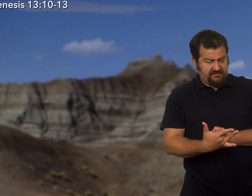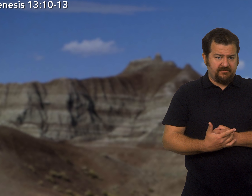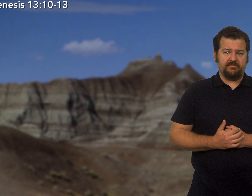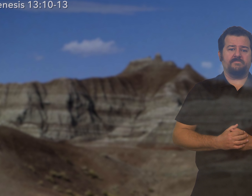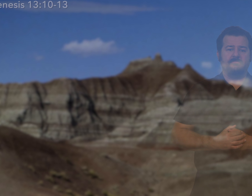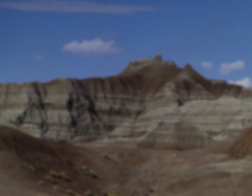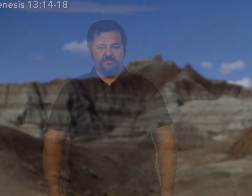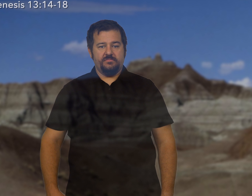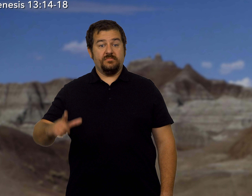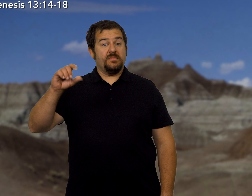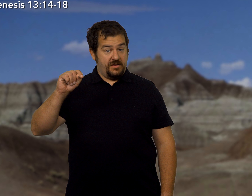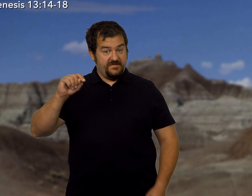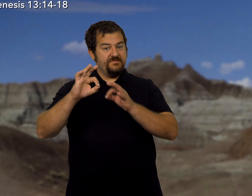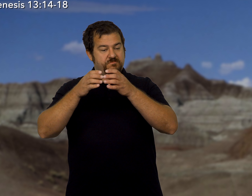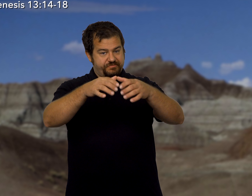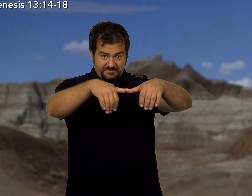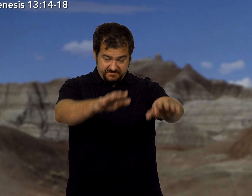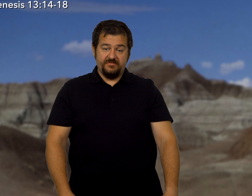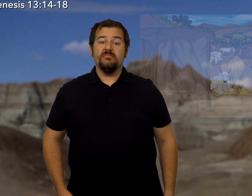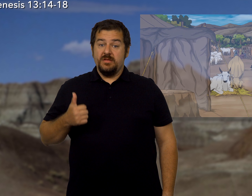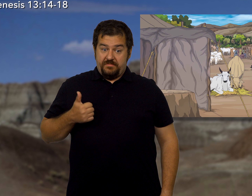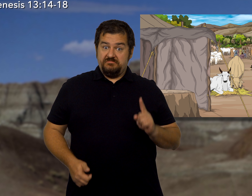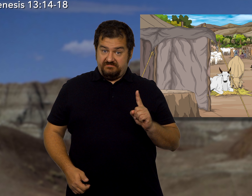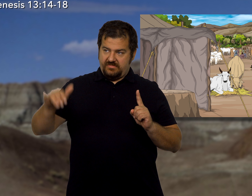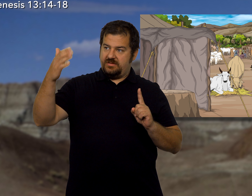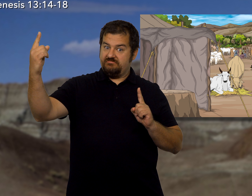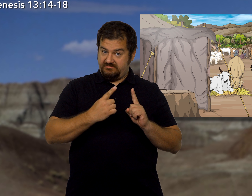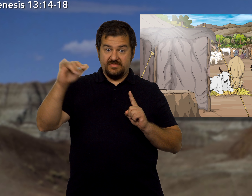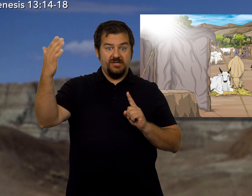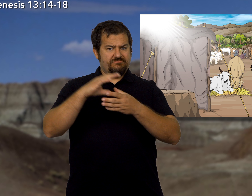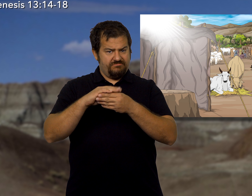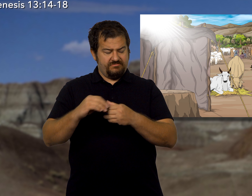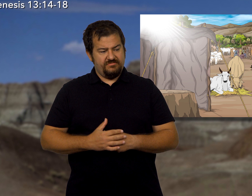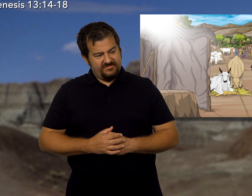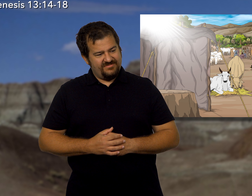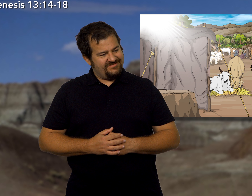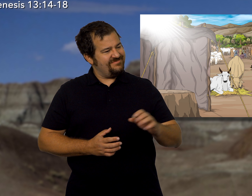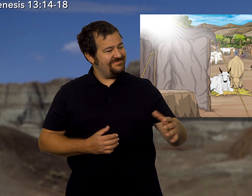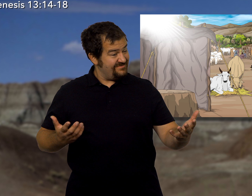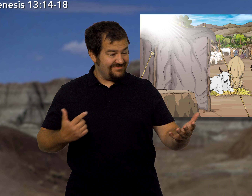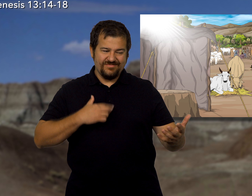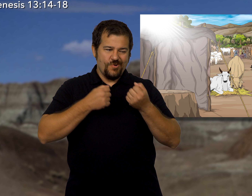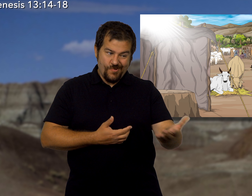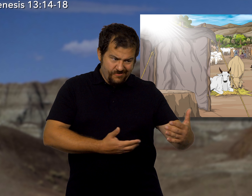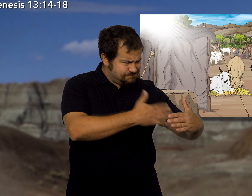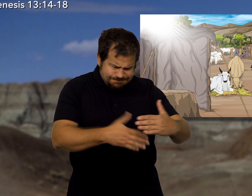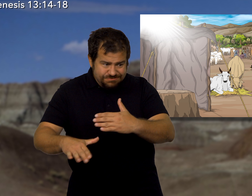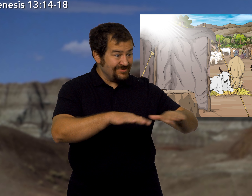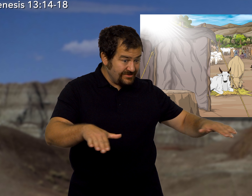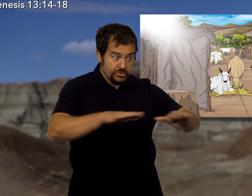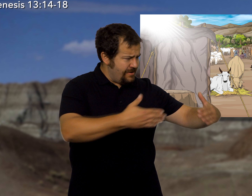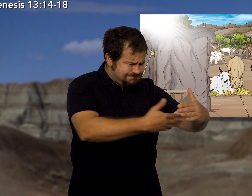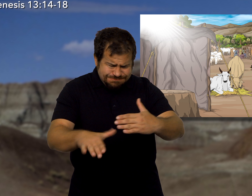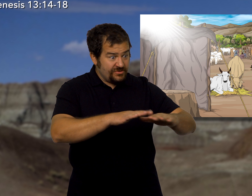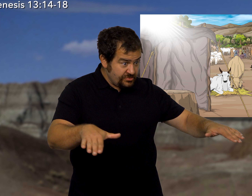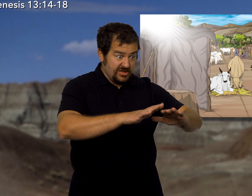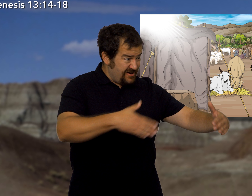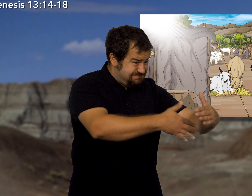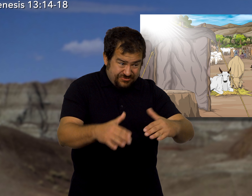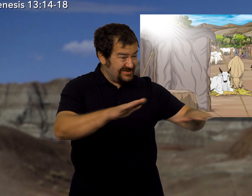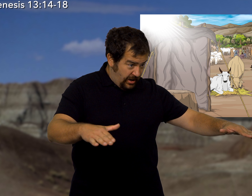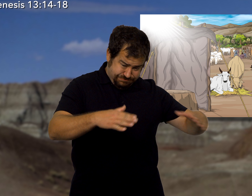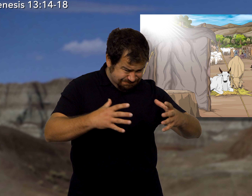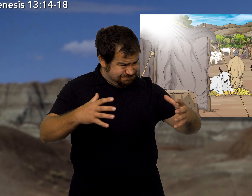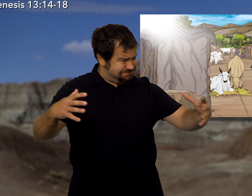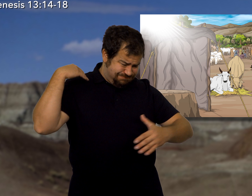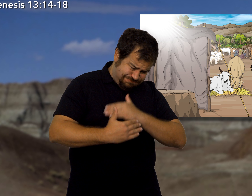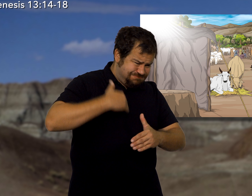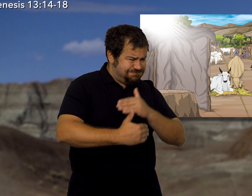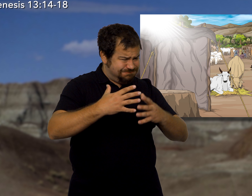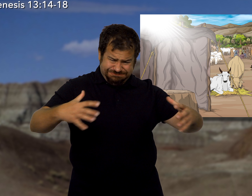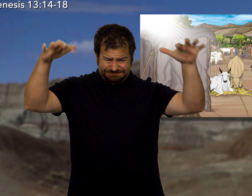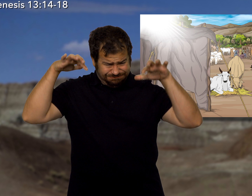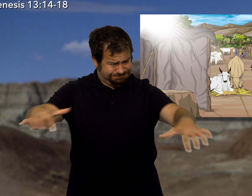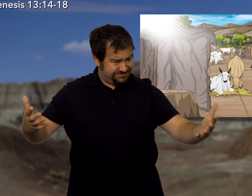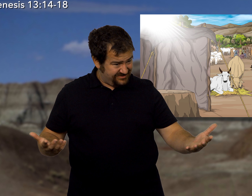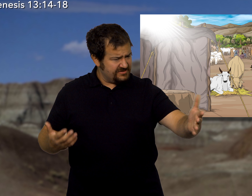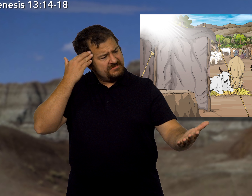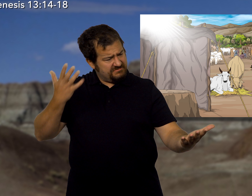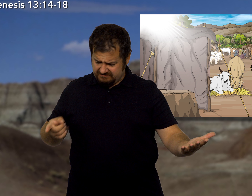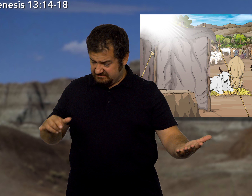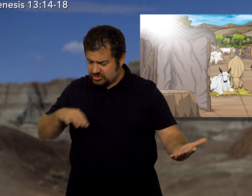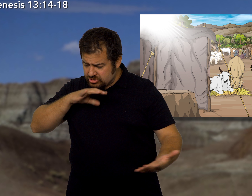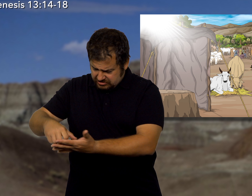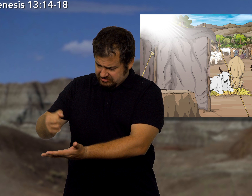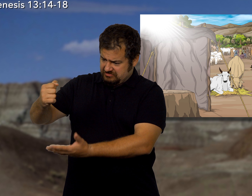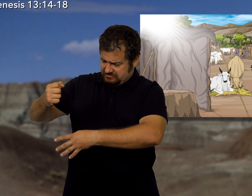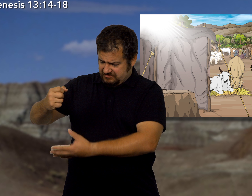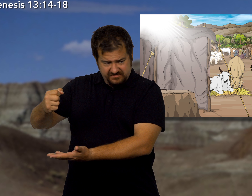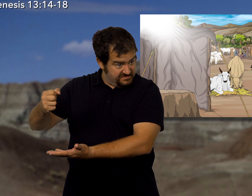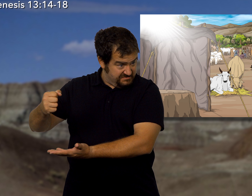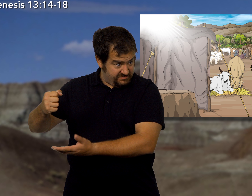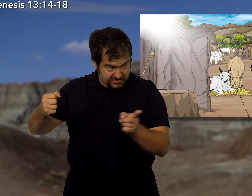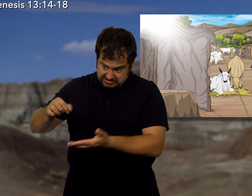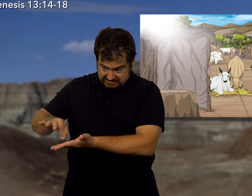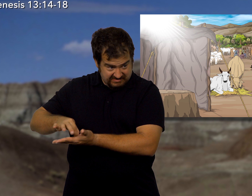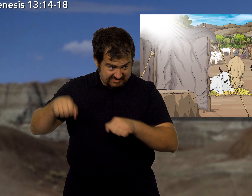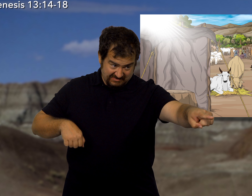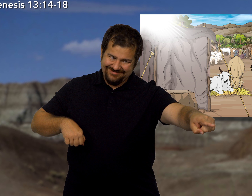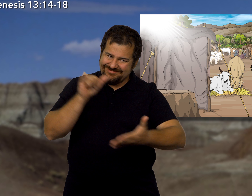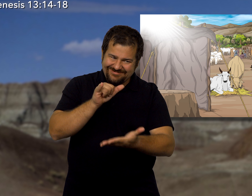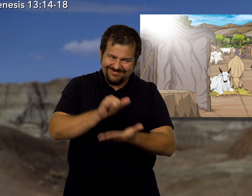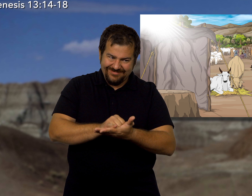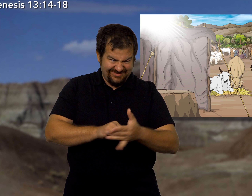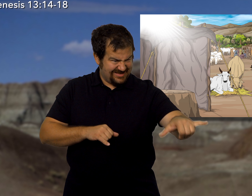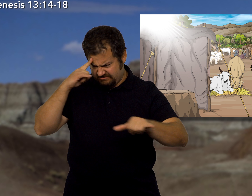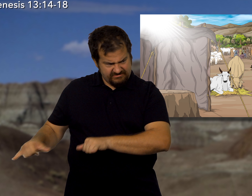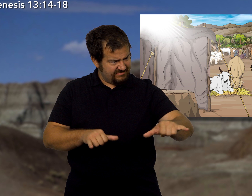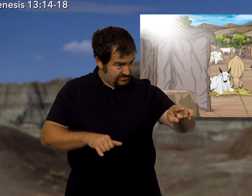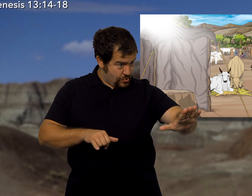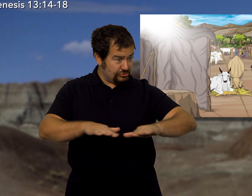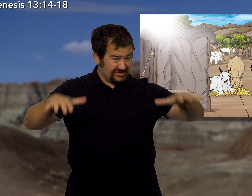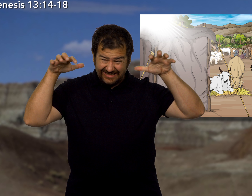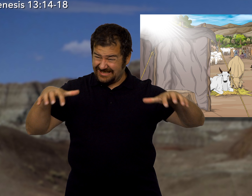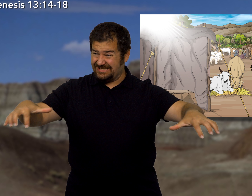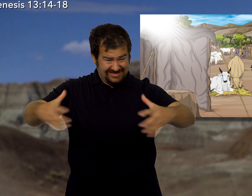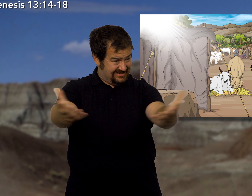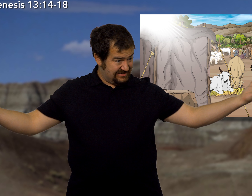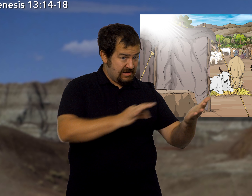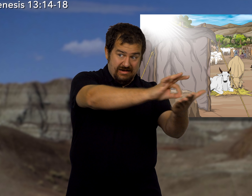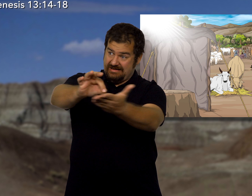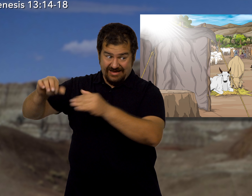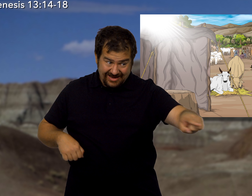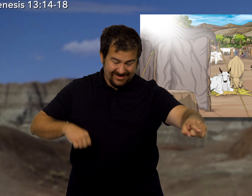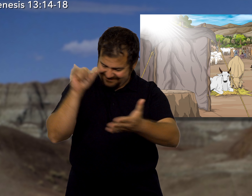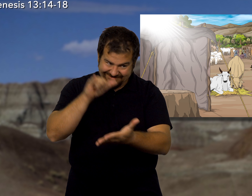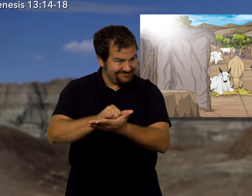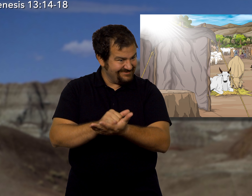After Lot had departed, the LORD said to Abram, “Now lift up your eyes from the place where you are, and look to the north and south and east and west, for all the land that you see, I will give to you and your offspring forever.